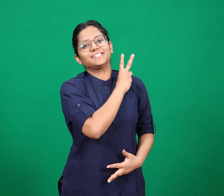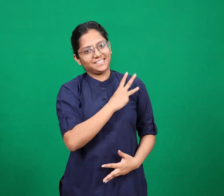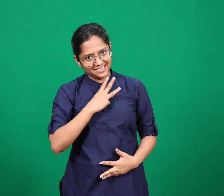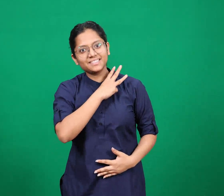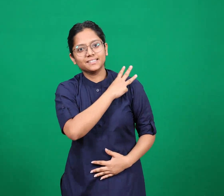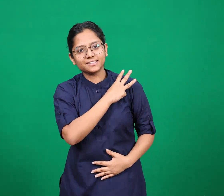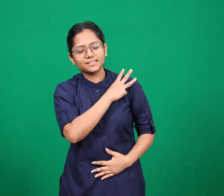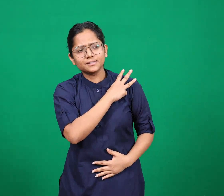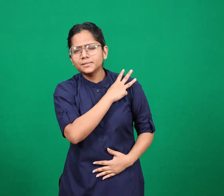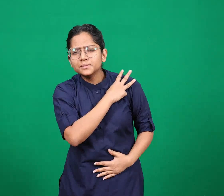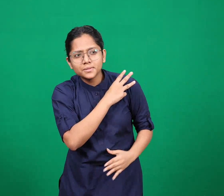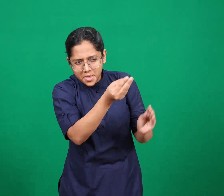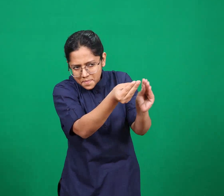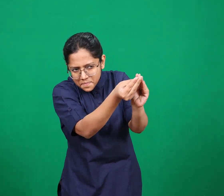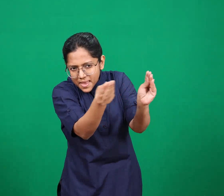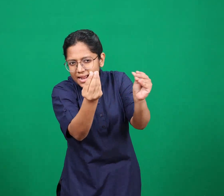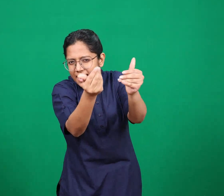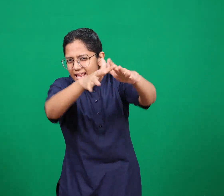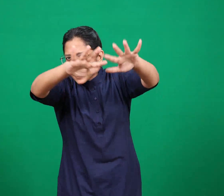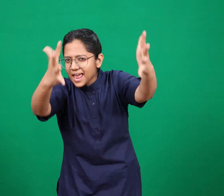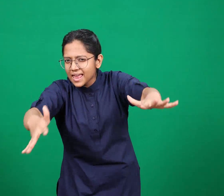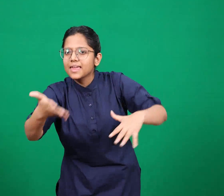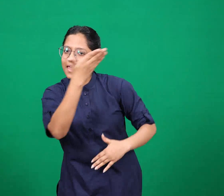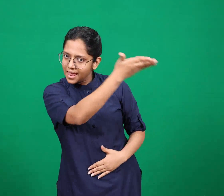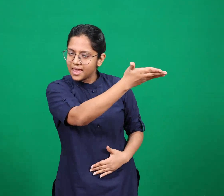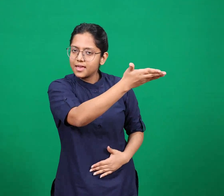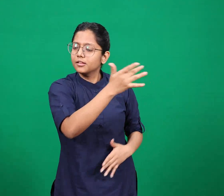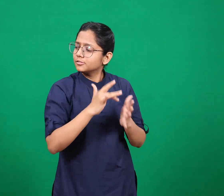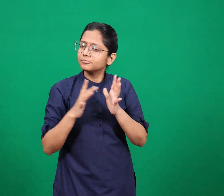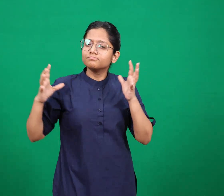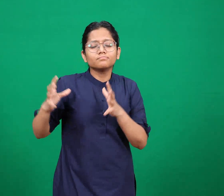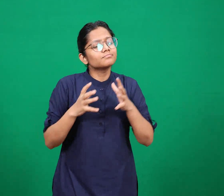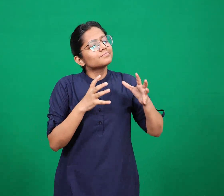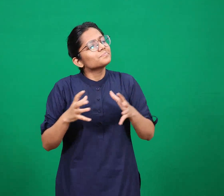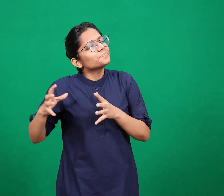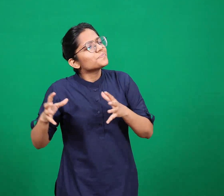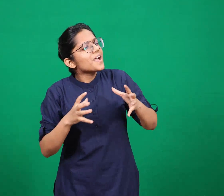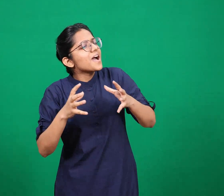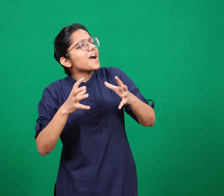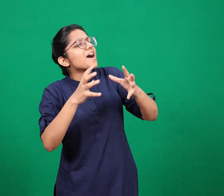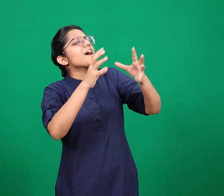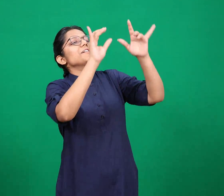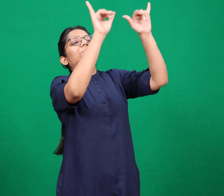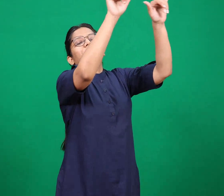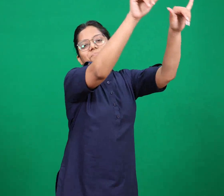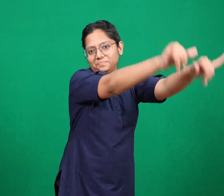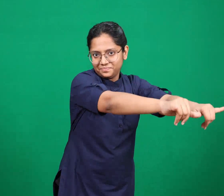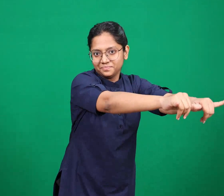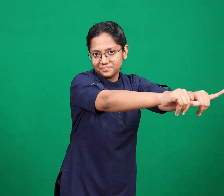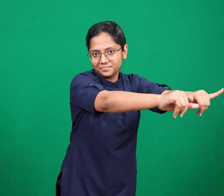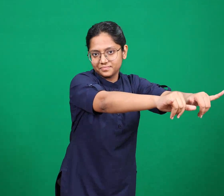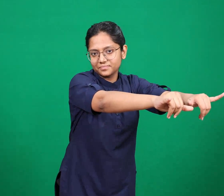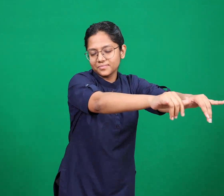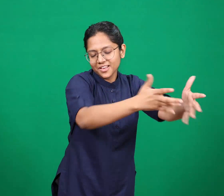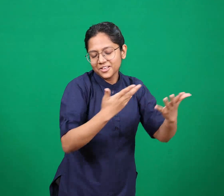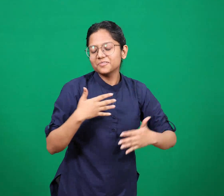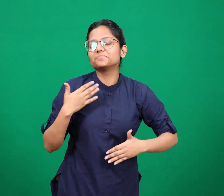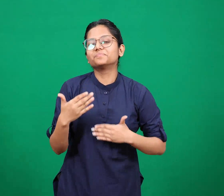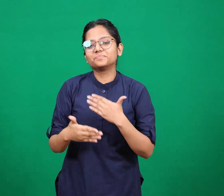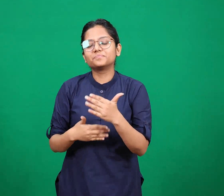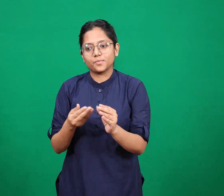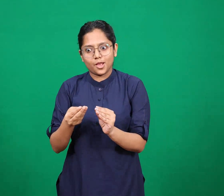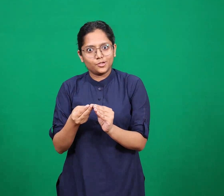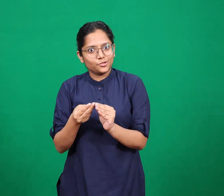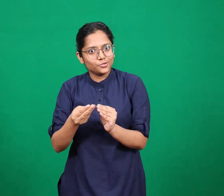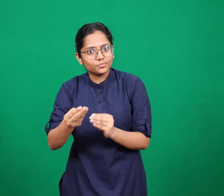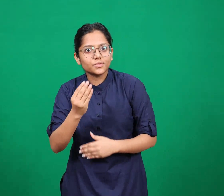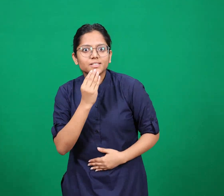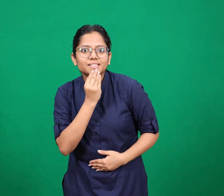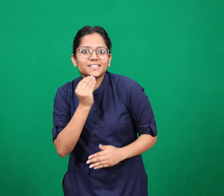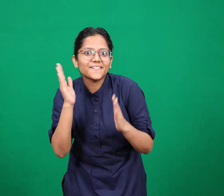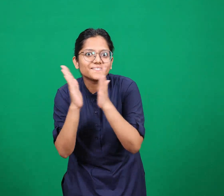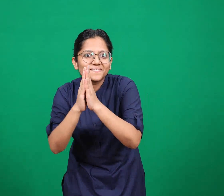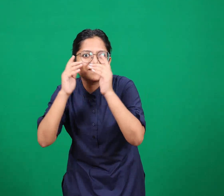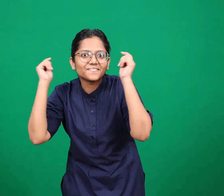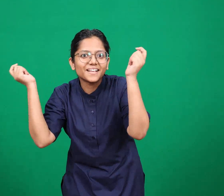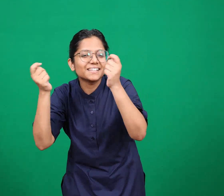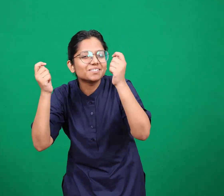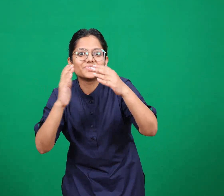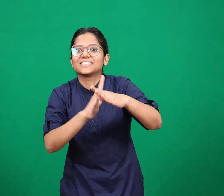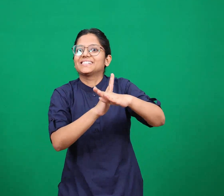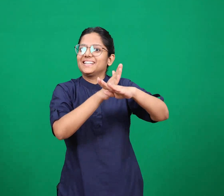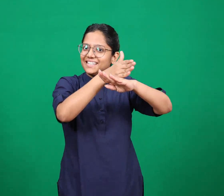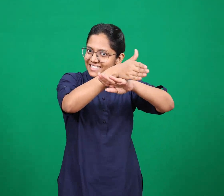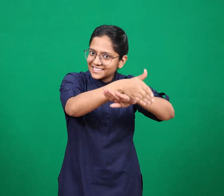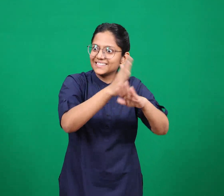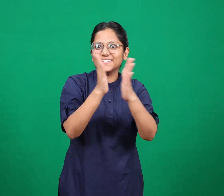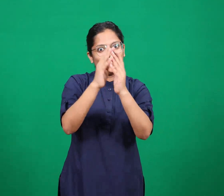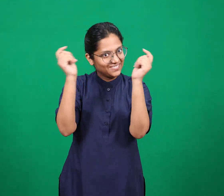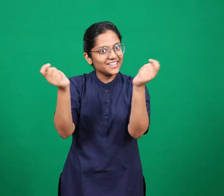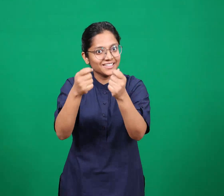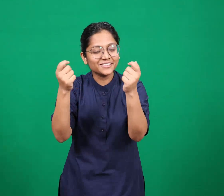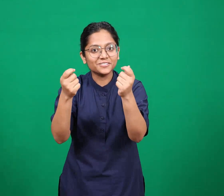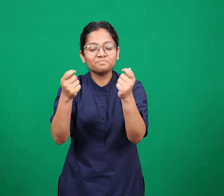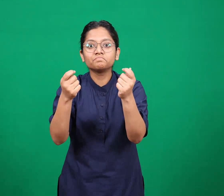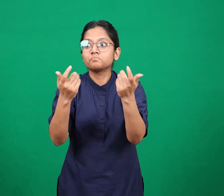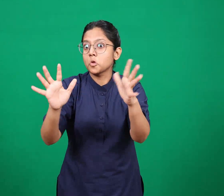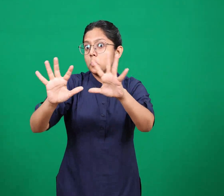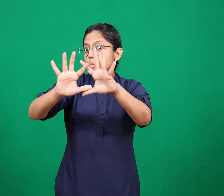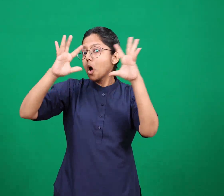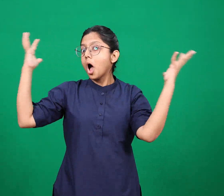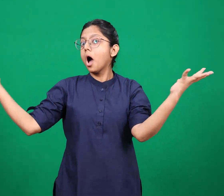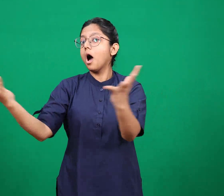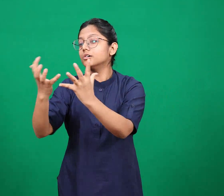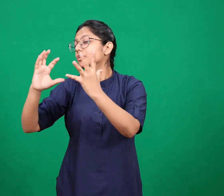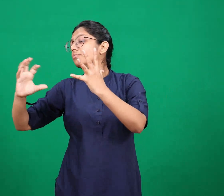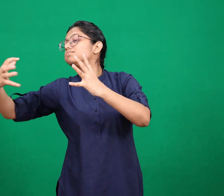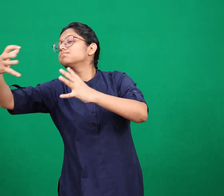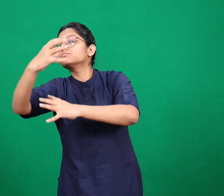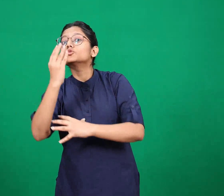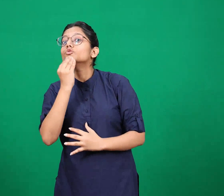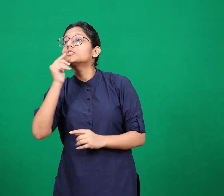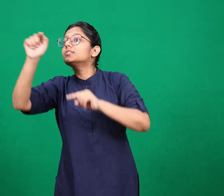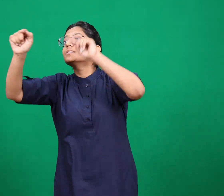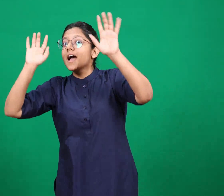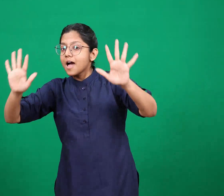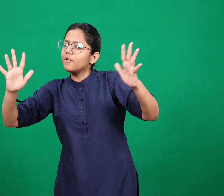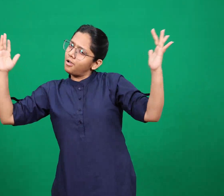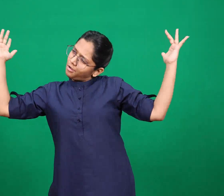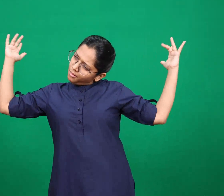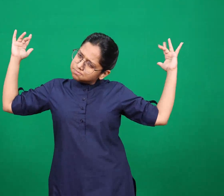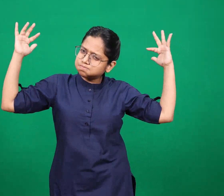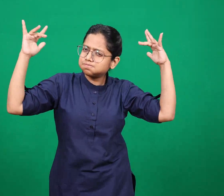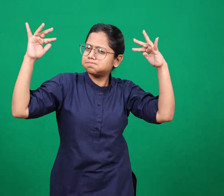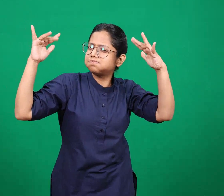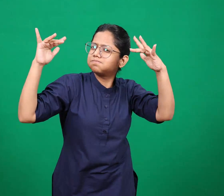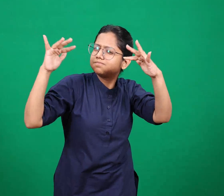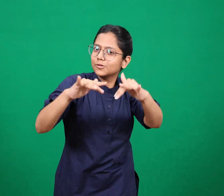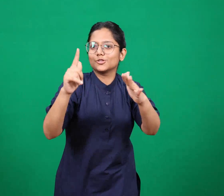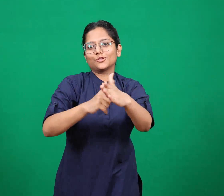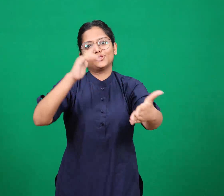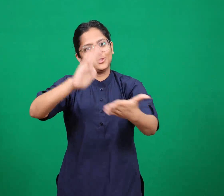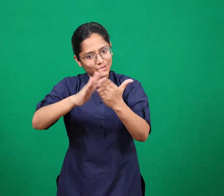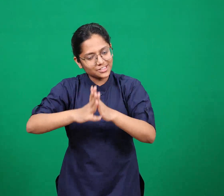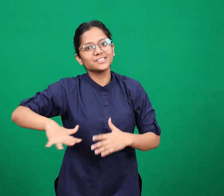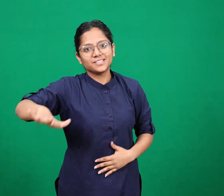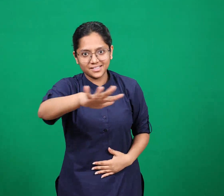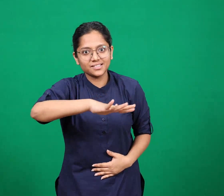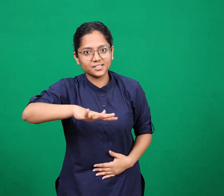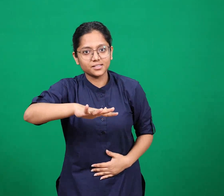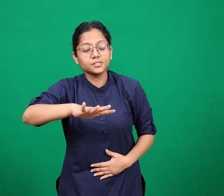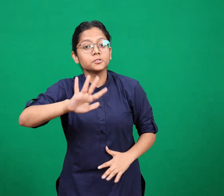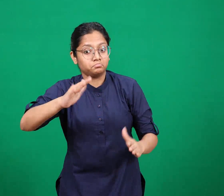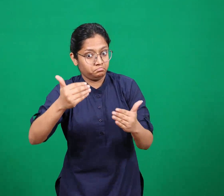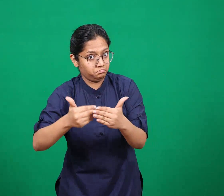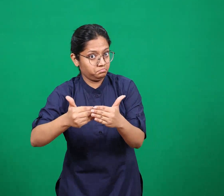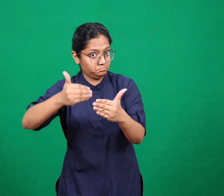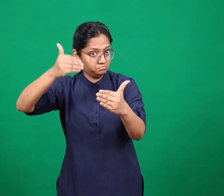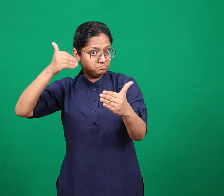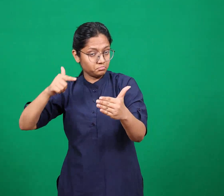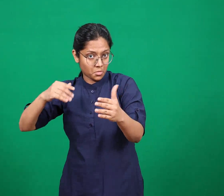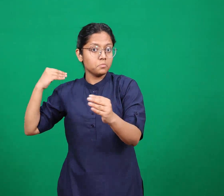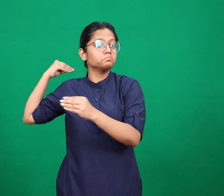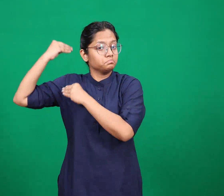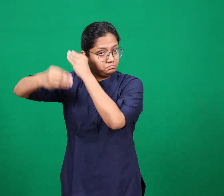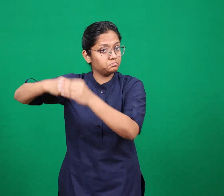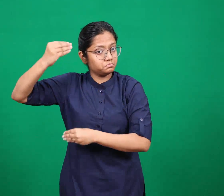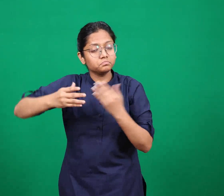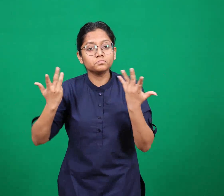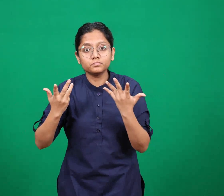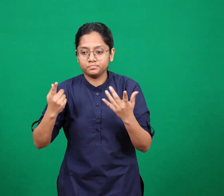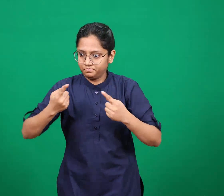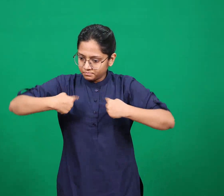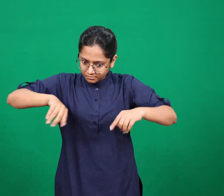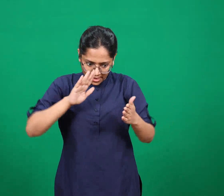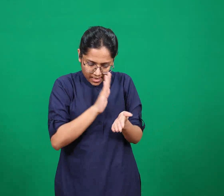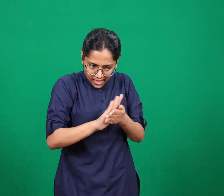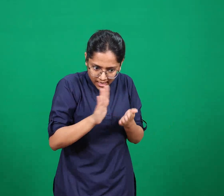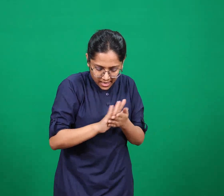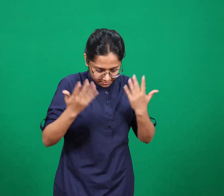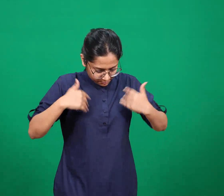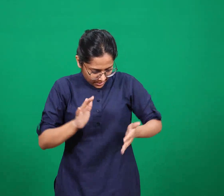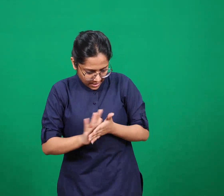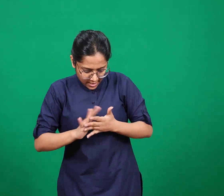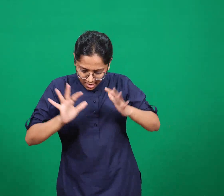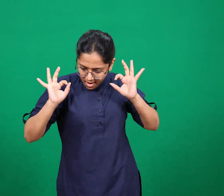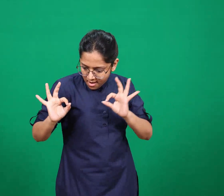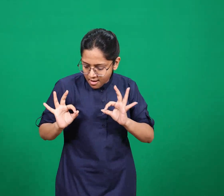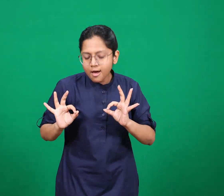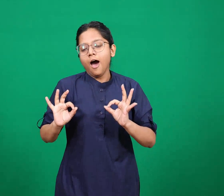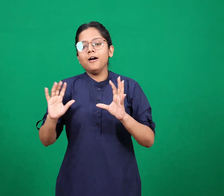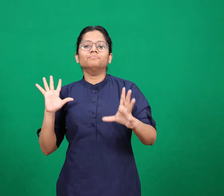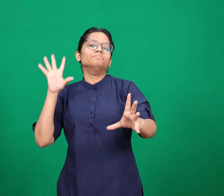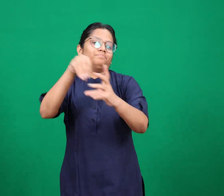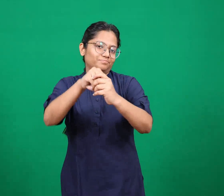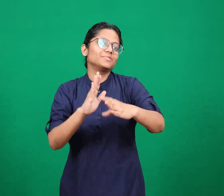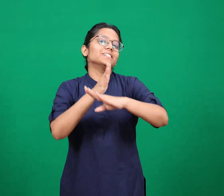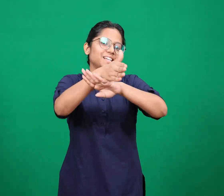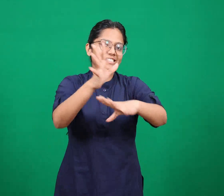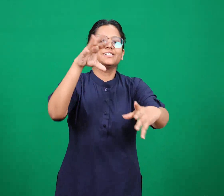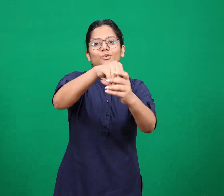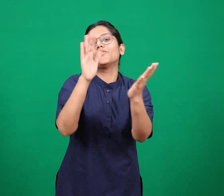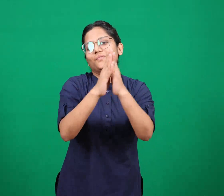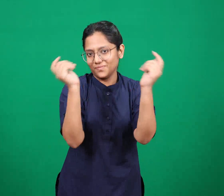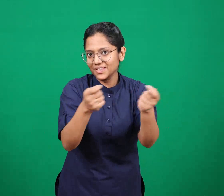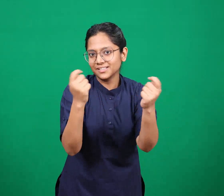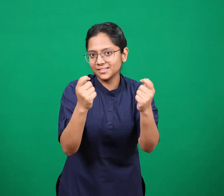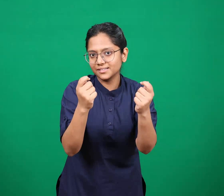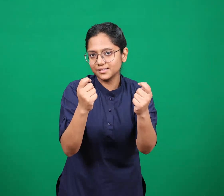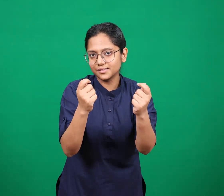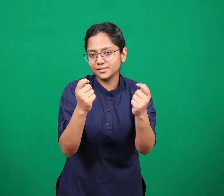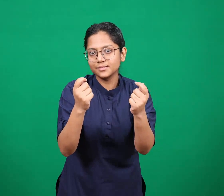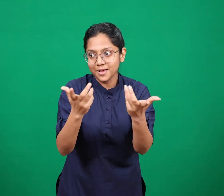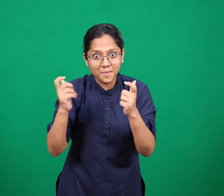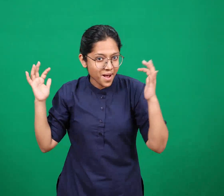And He stayed there with the disciples. Now the Jewish Passover was near, and many people went up from the country to Jerusalem to purify themselves before the Passover.